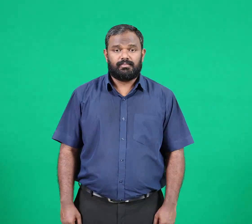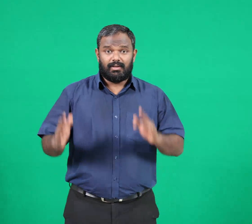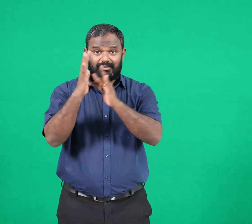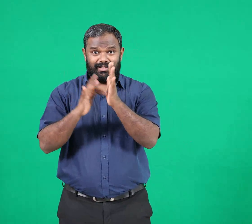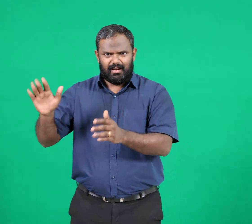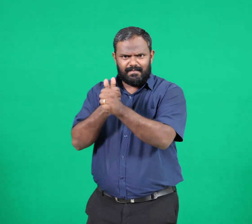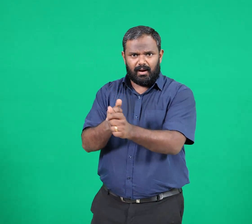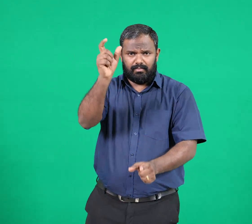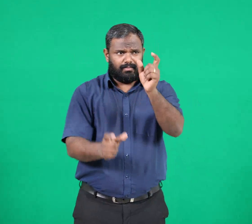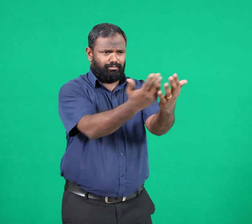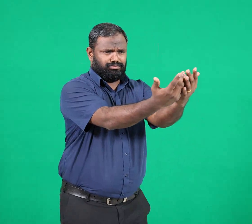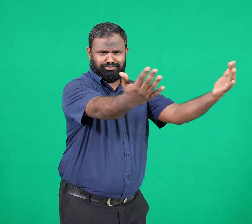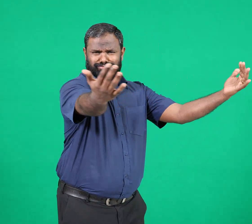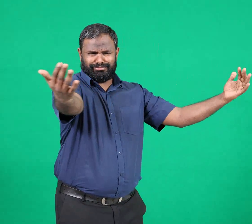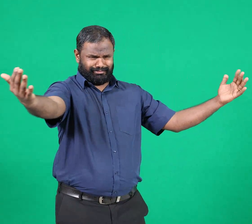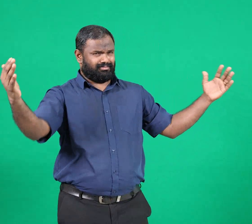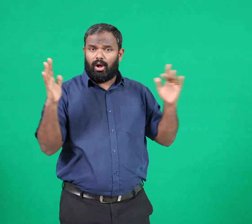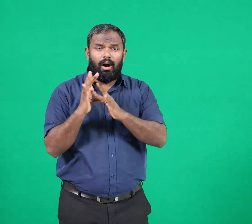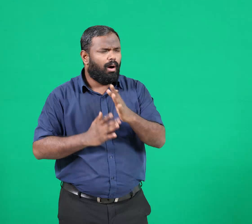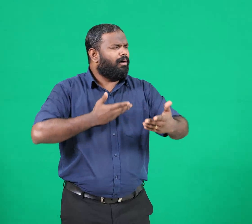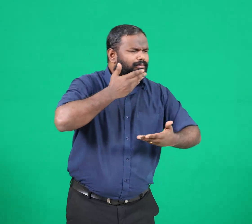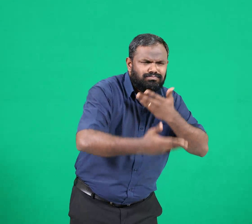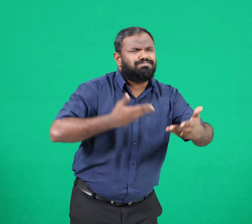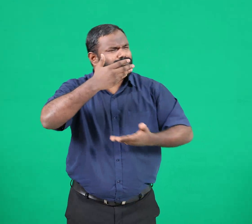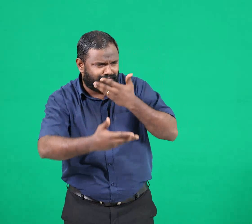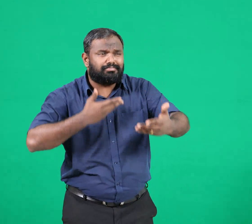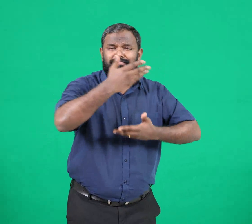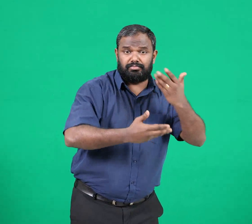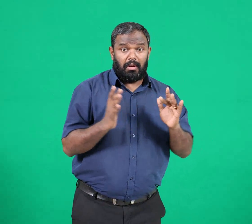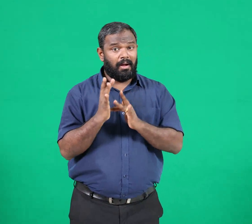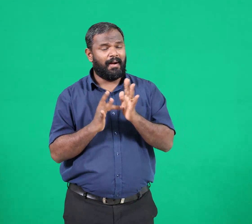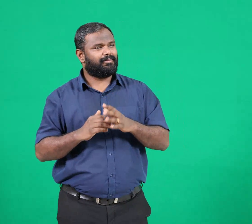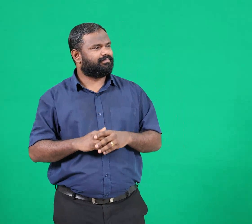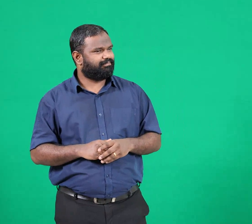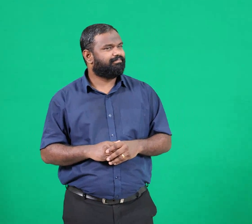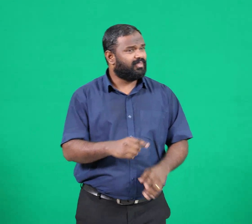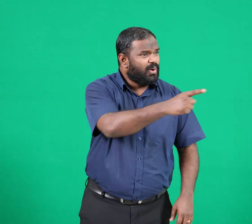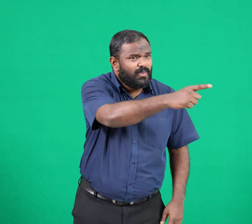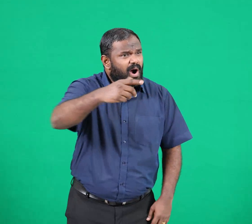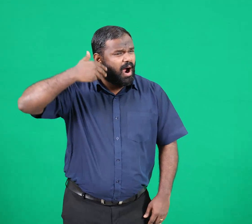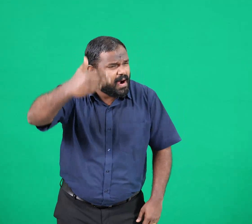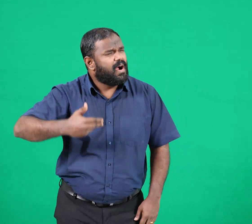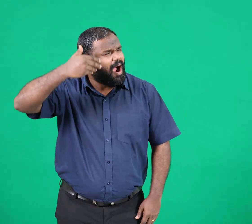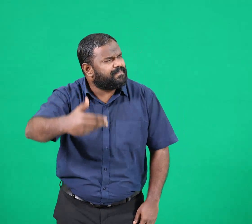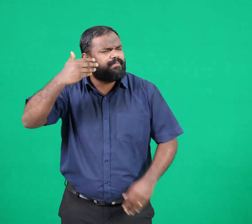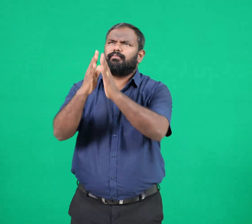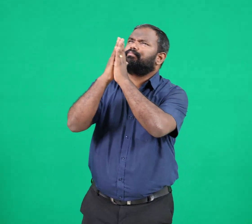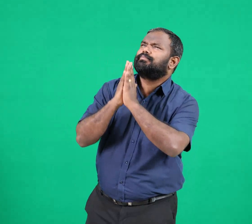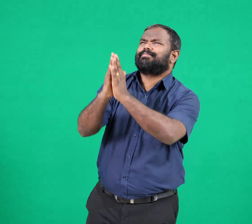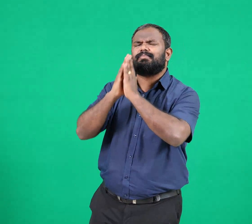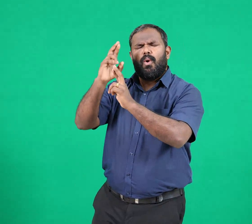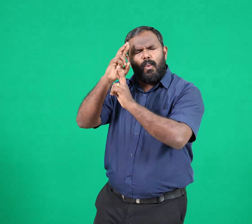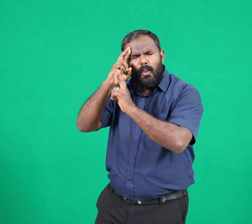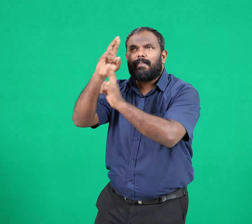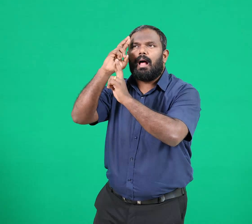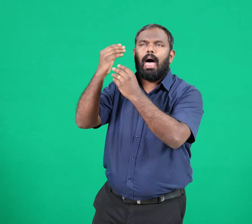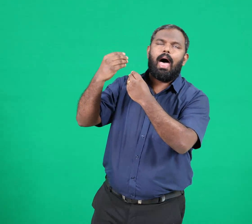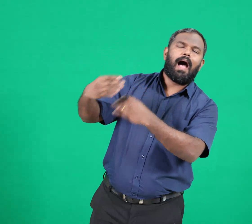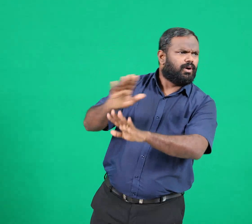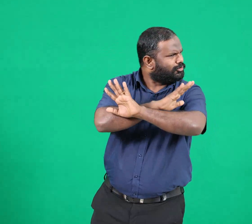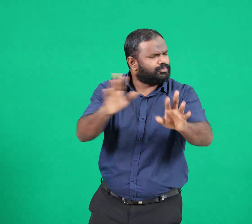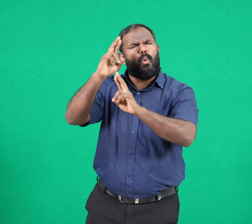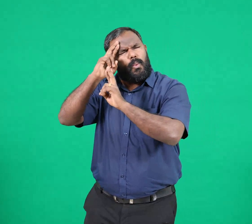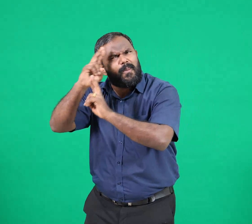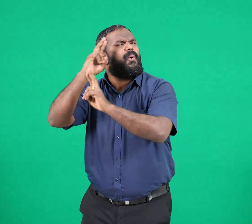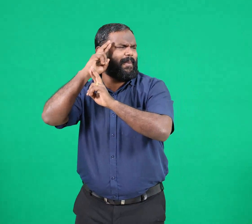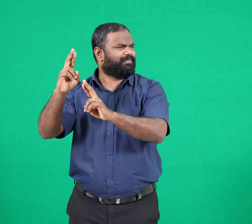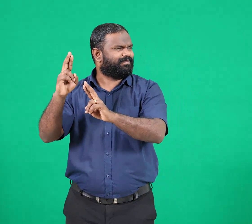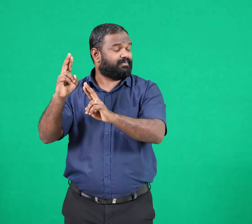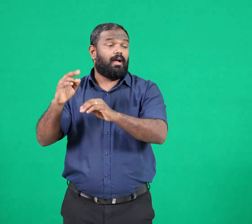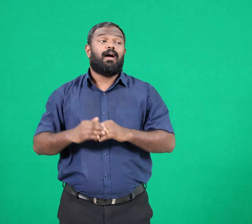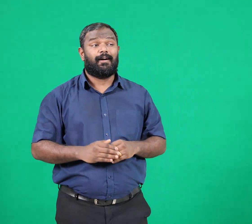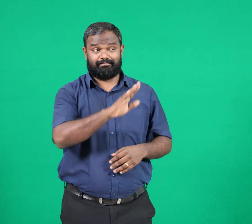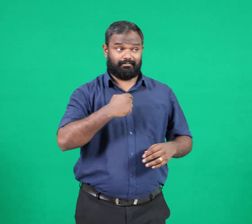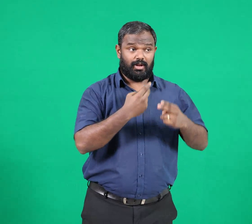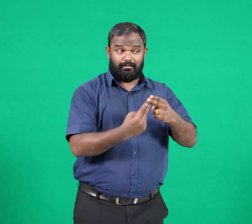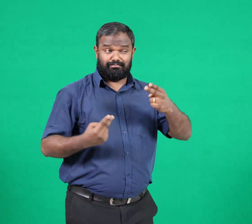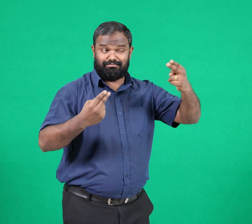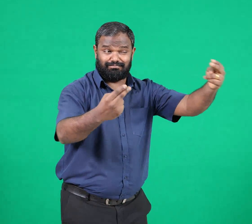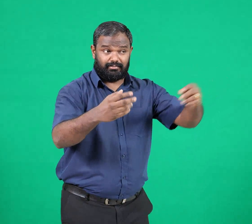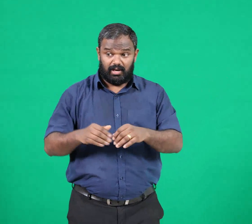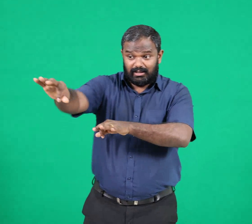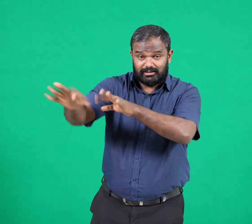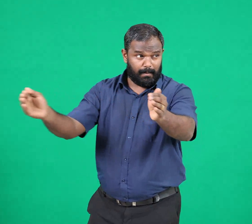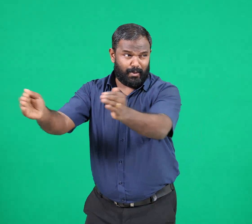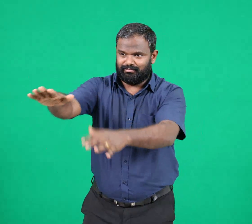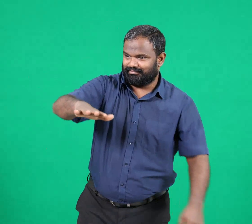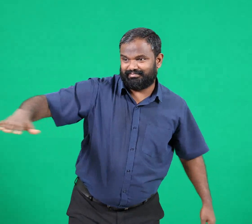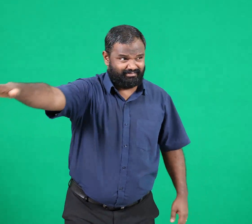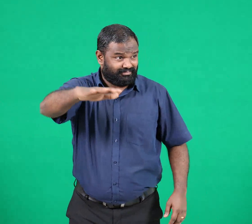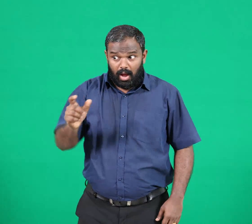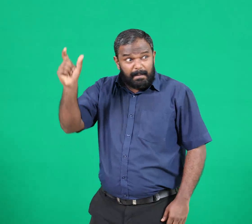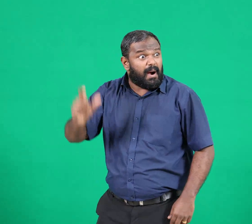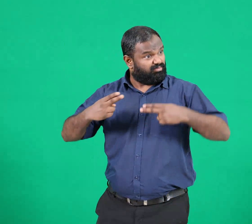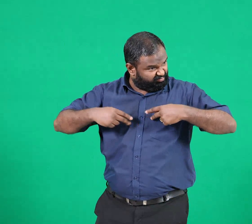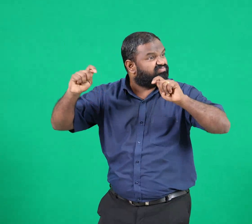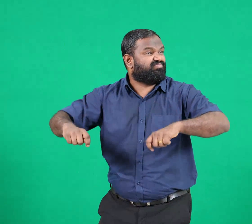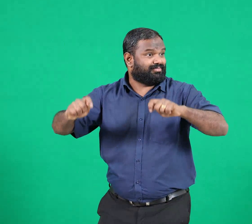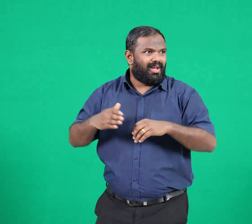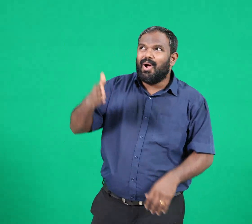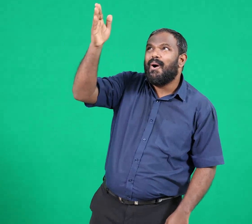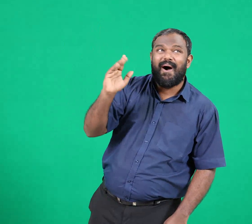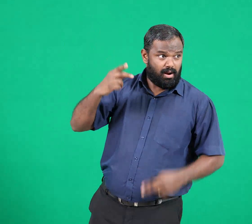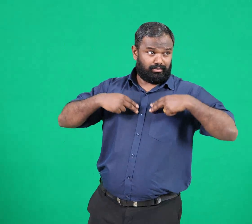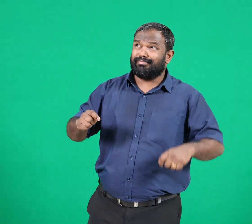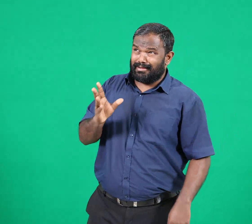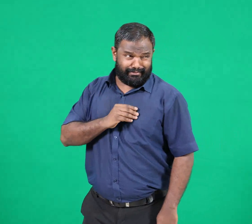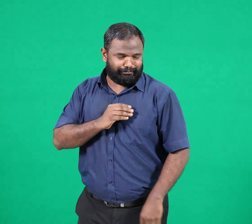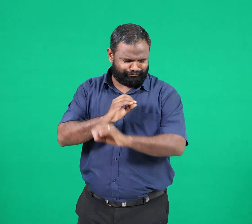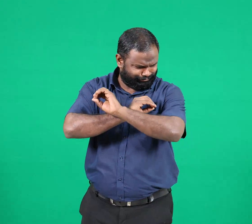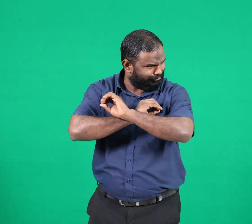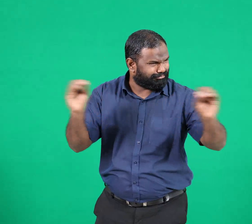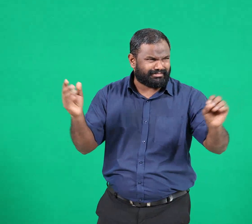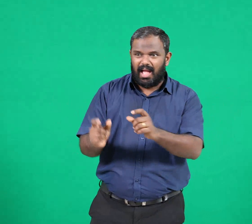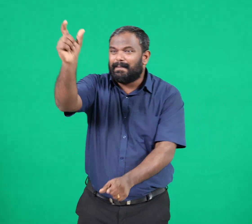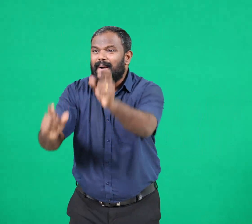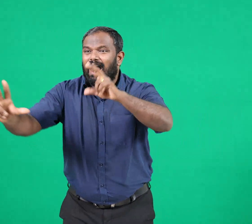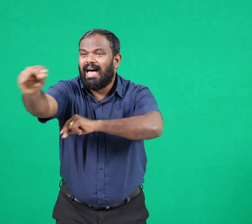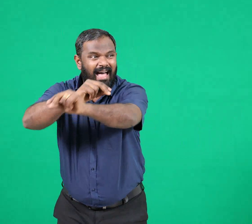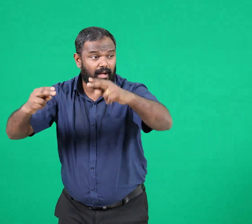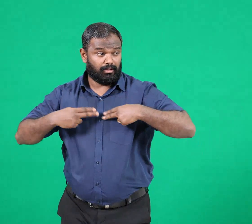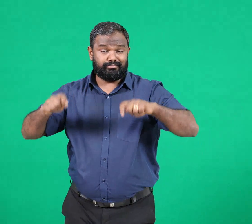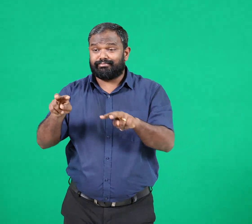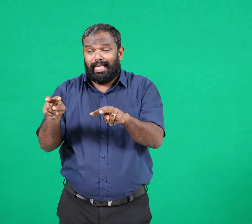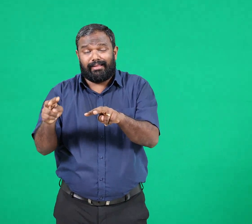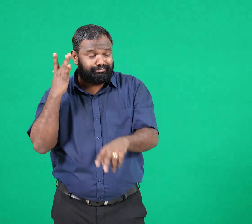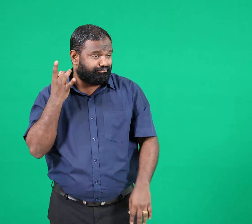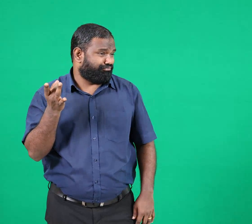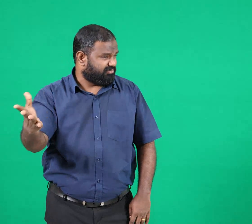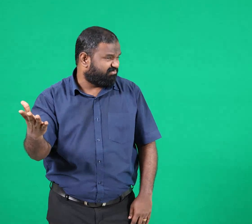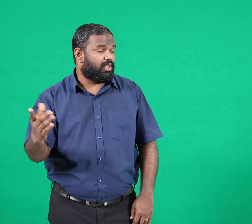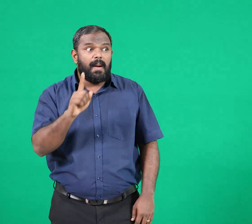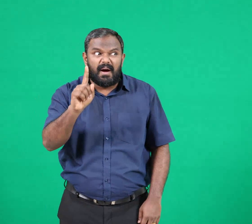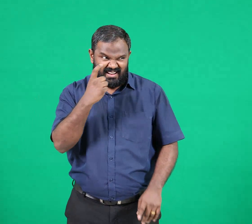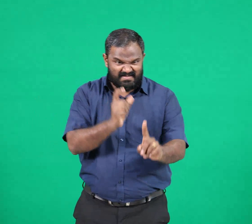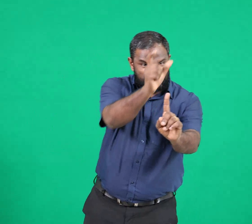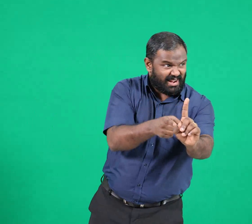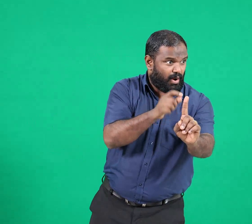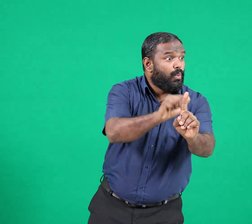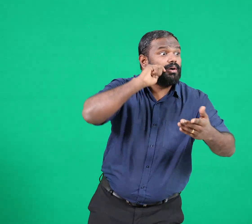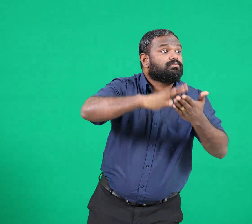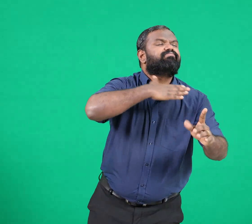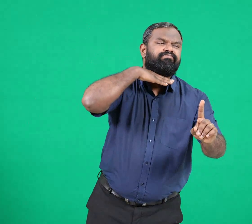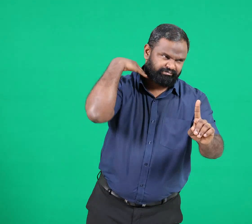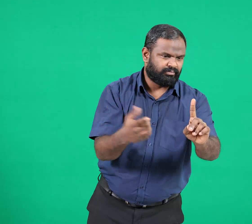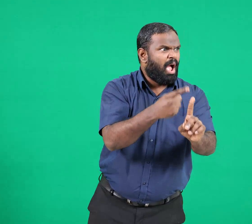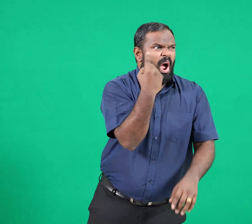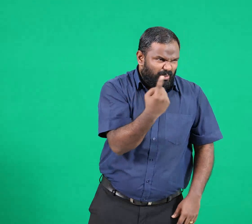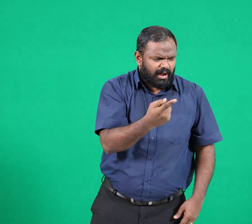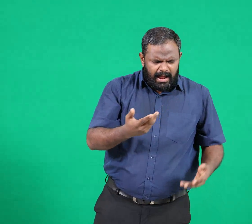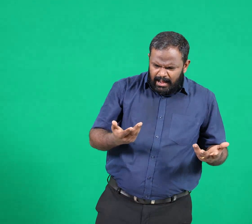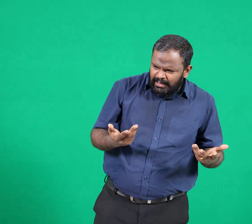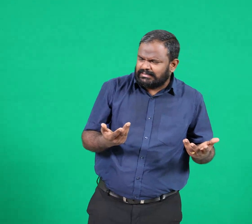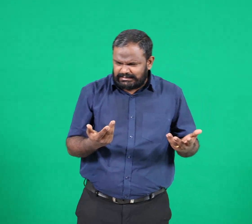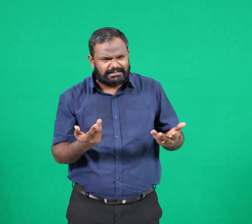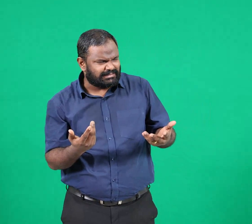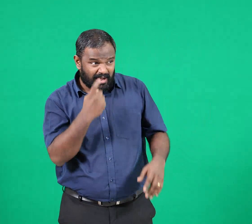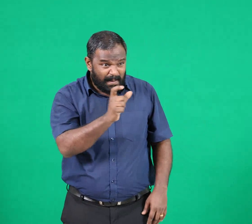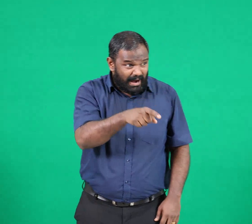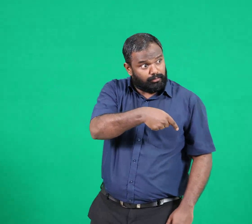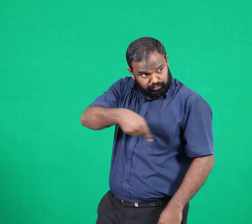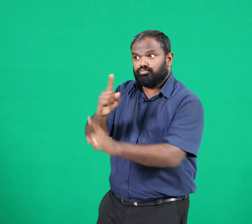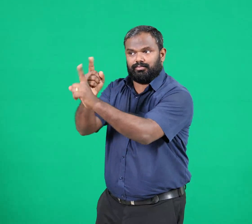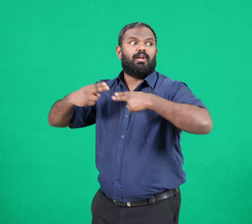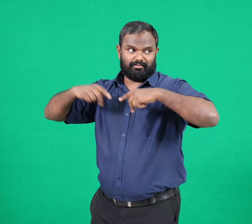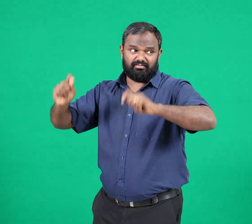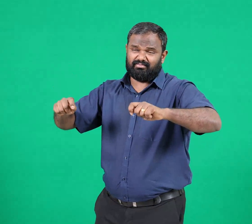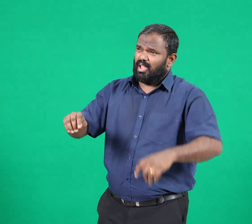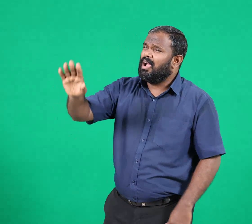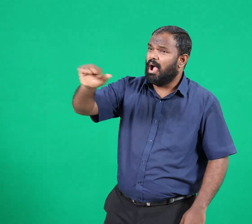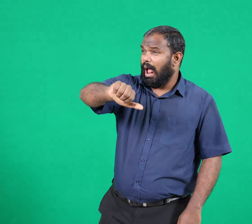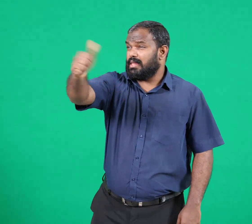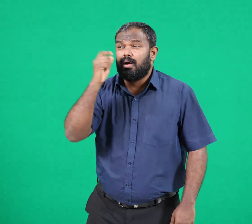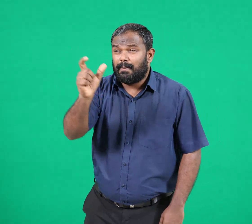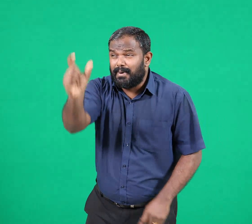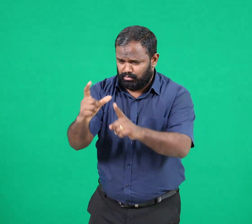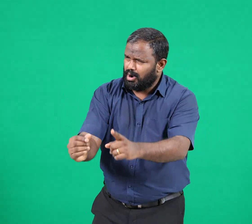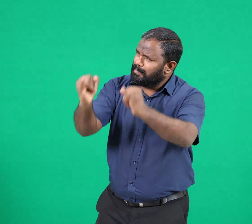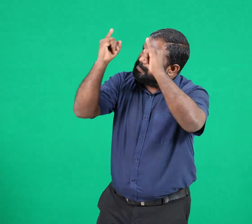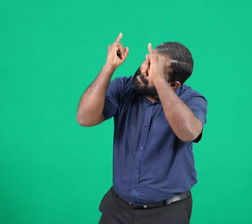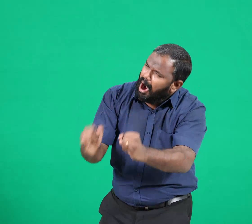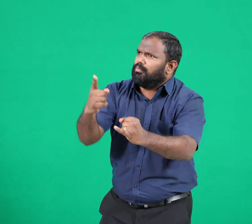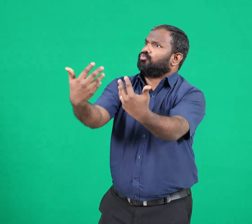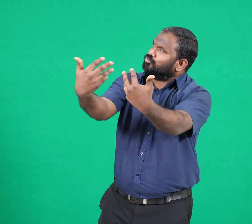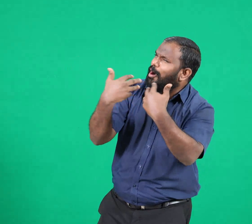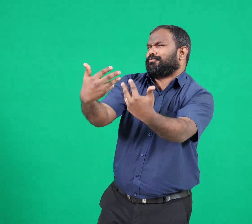Then Jesus told them a parable about their need to pray at all times and not lose heart: "In a certain town there was a judge who neither feared God nor respected men. And there was a widow in that town who kept appealing to him, ' Give me justice against my adversary.'